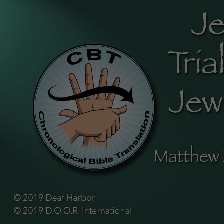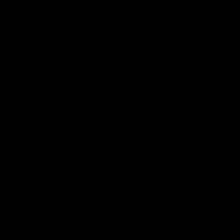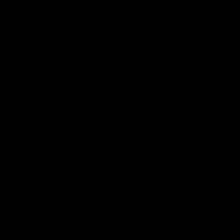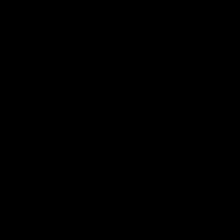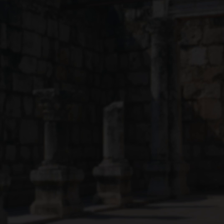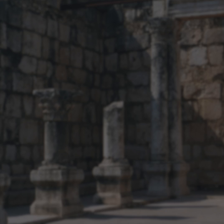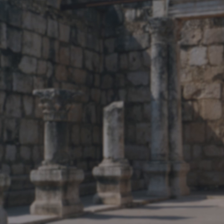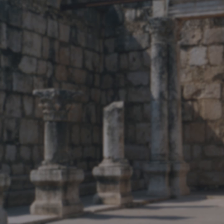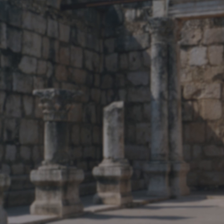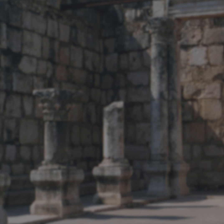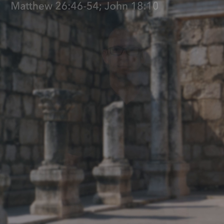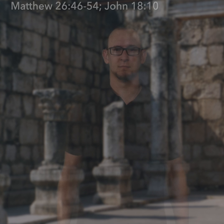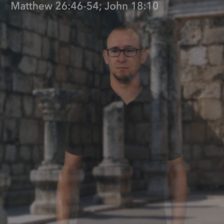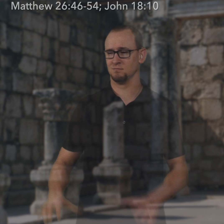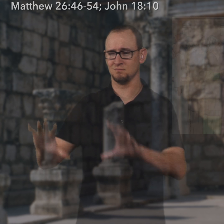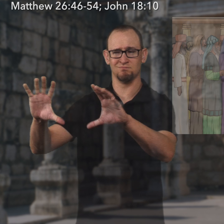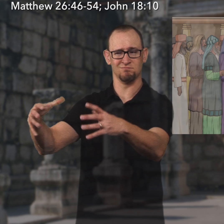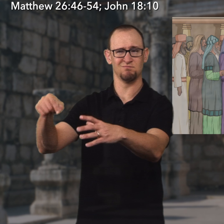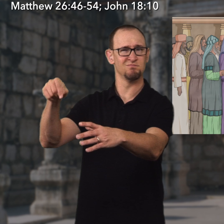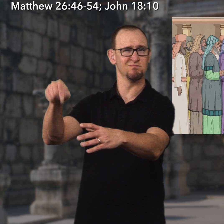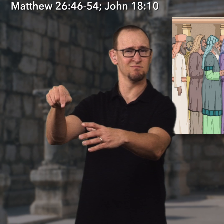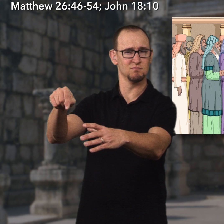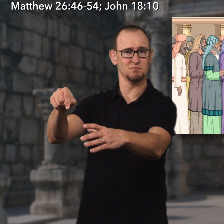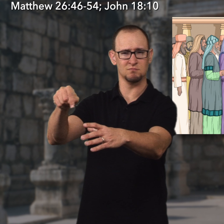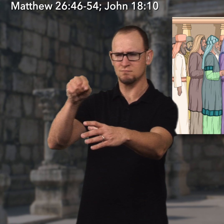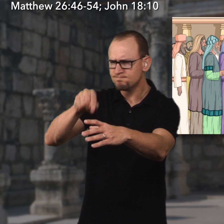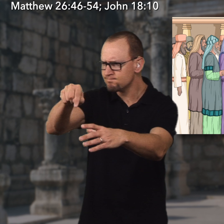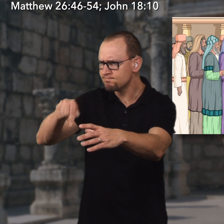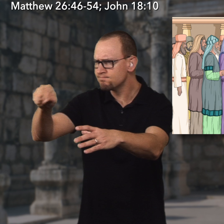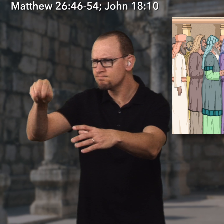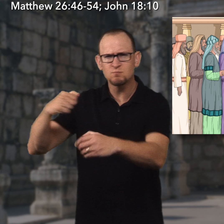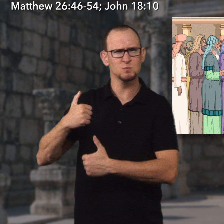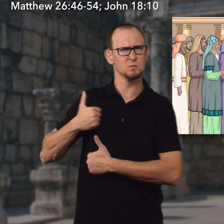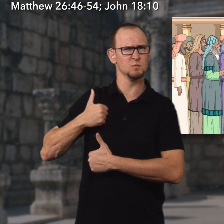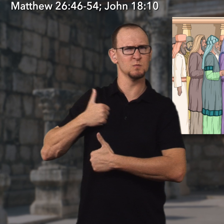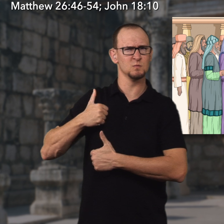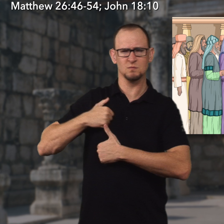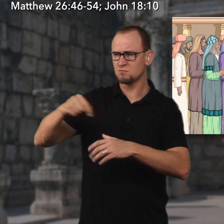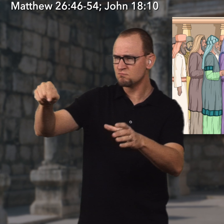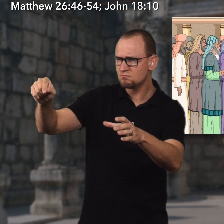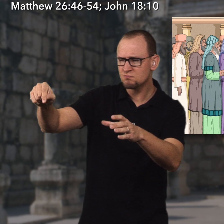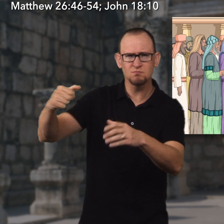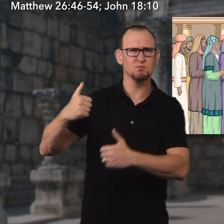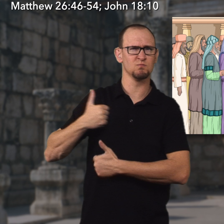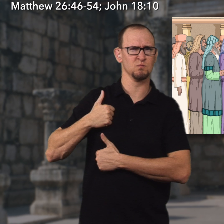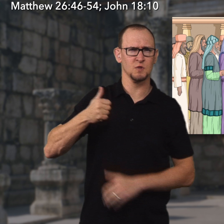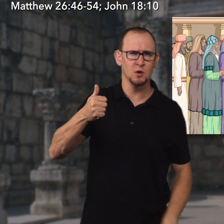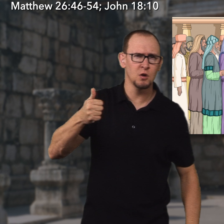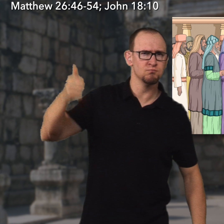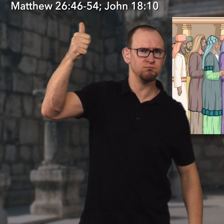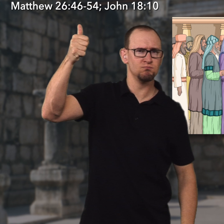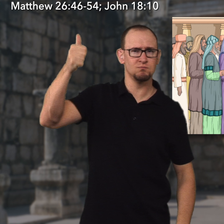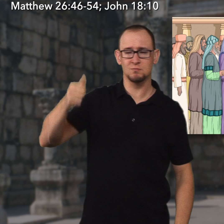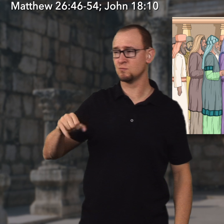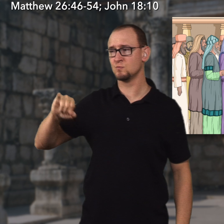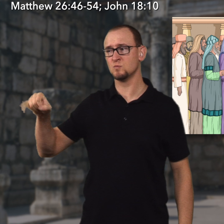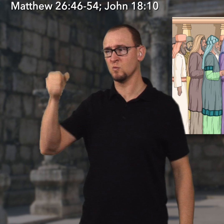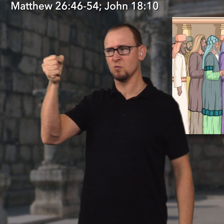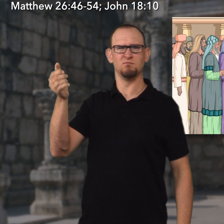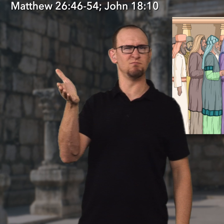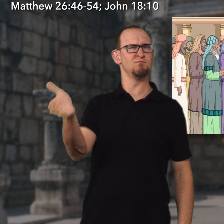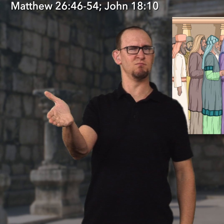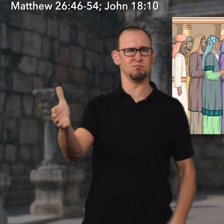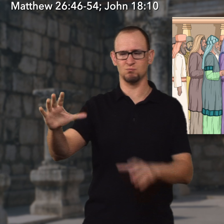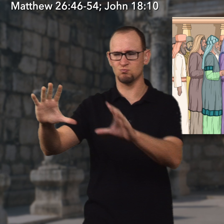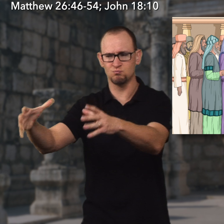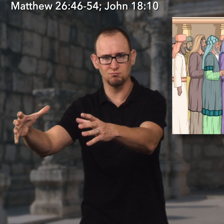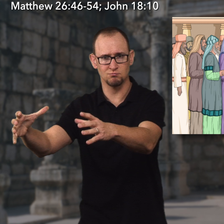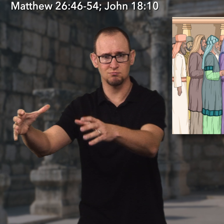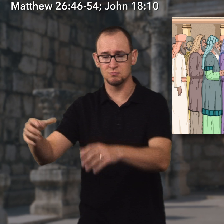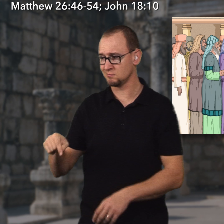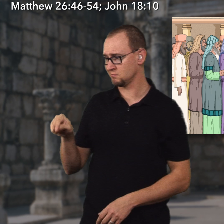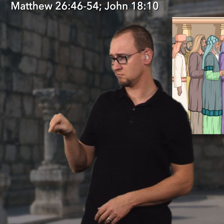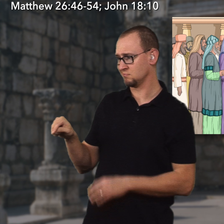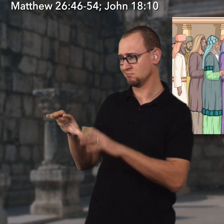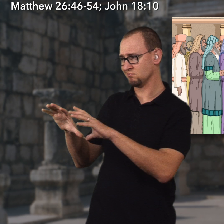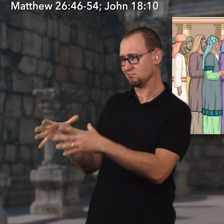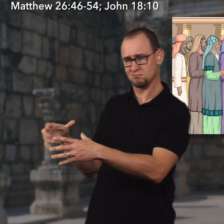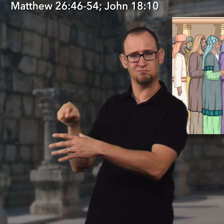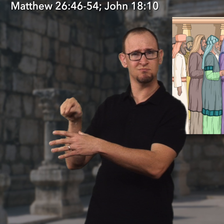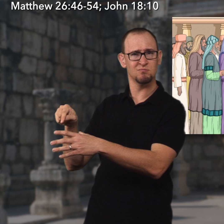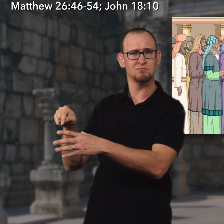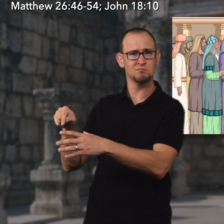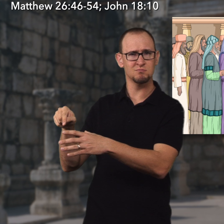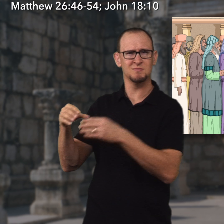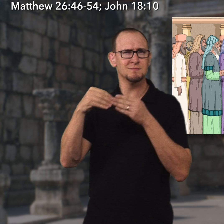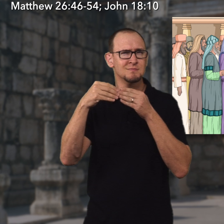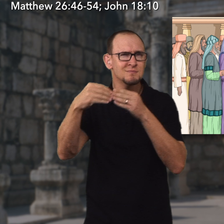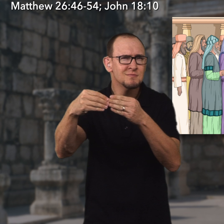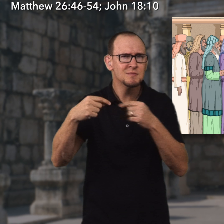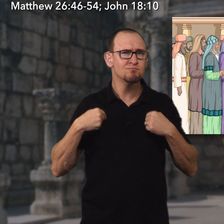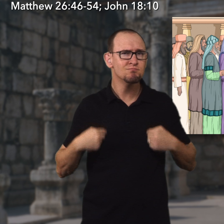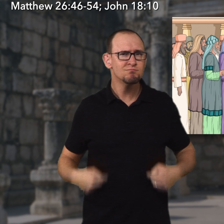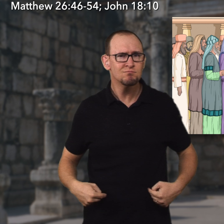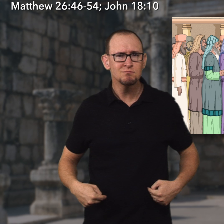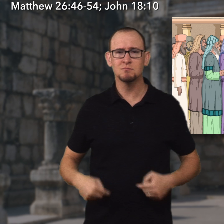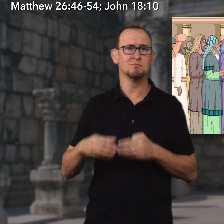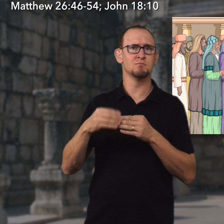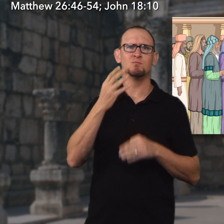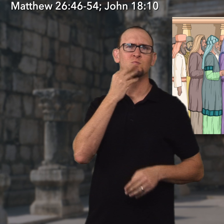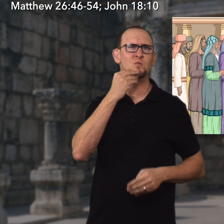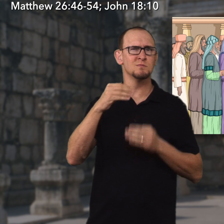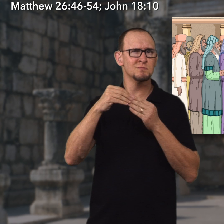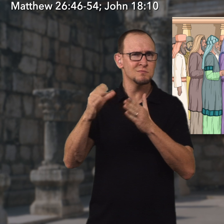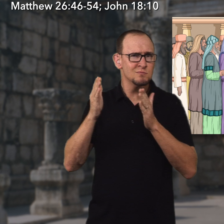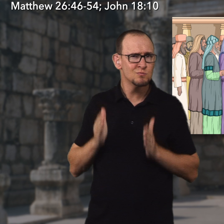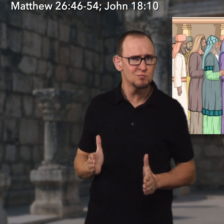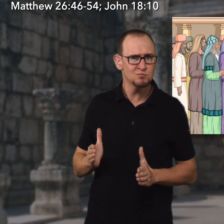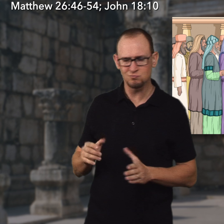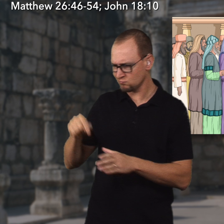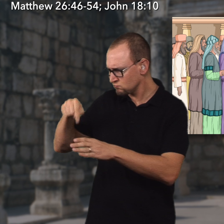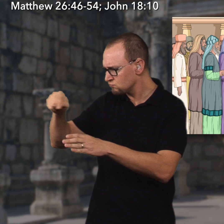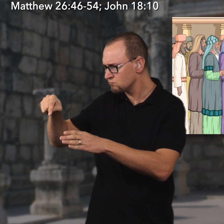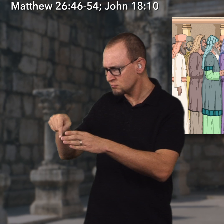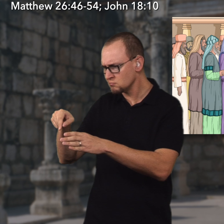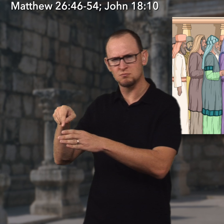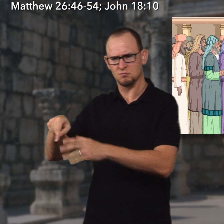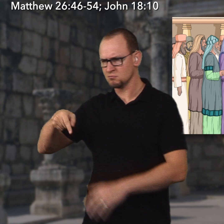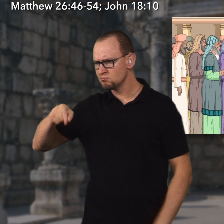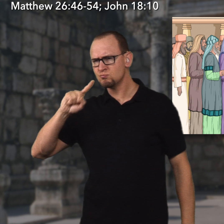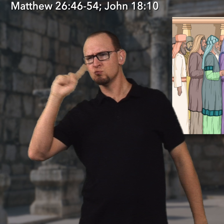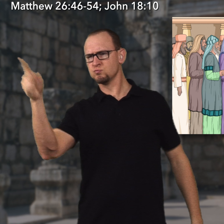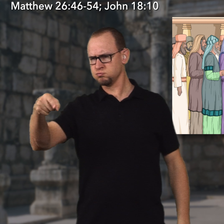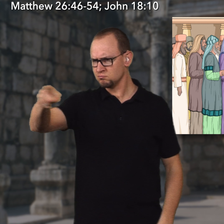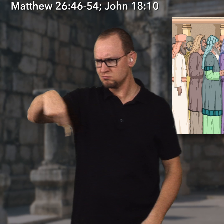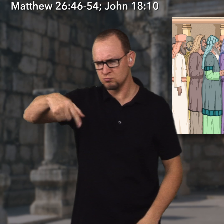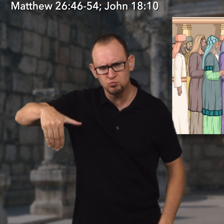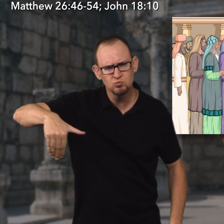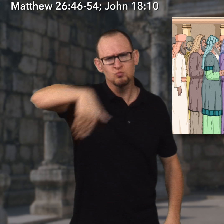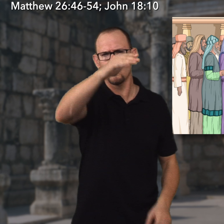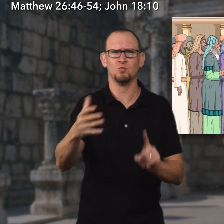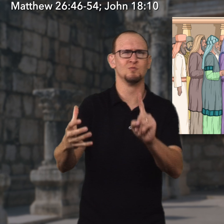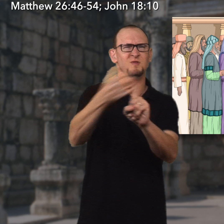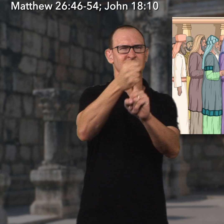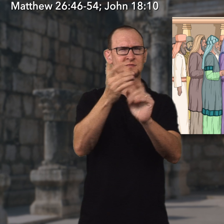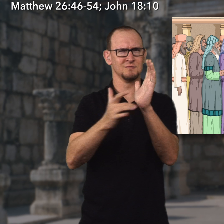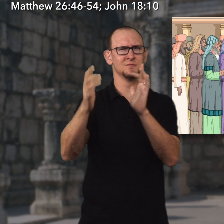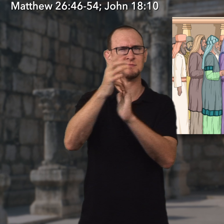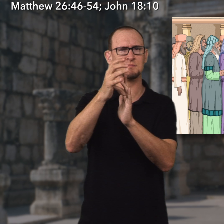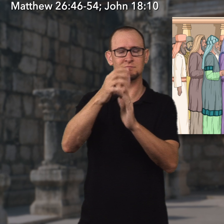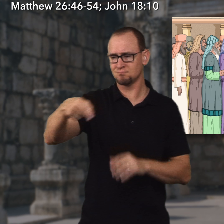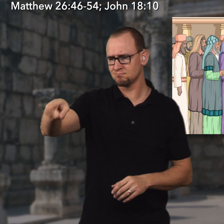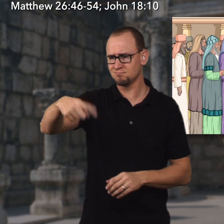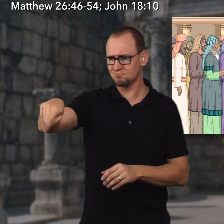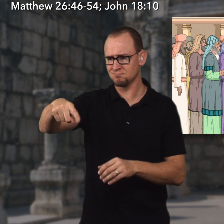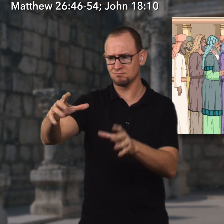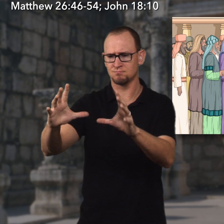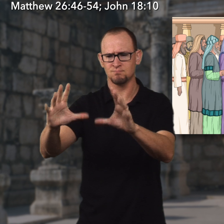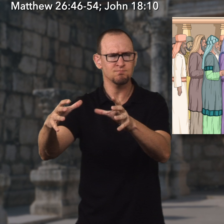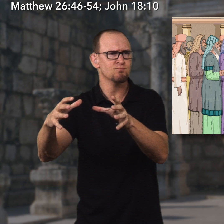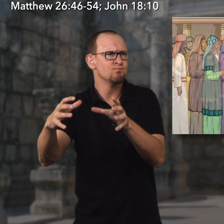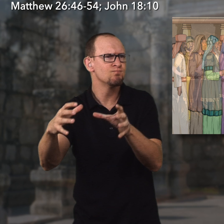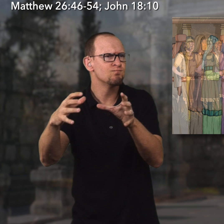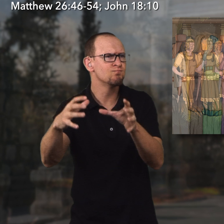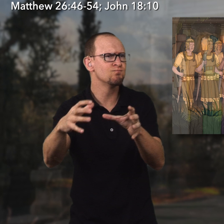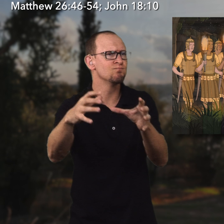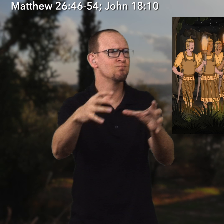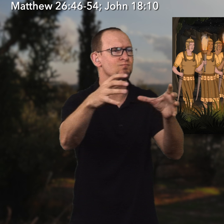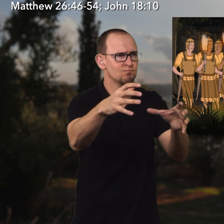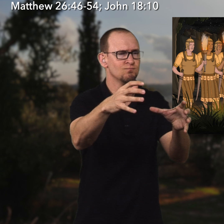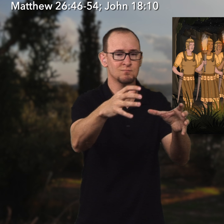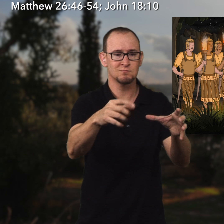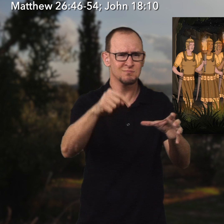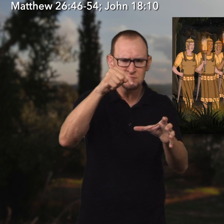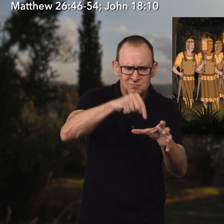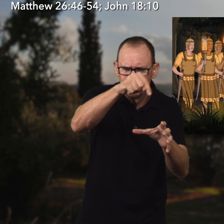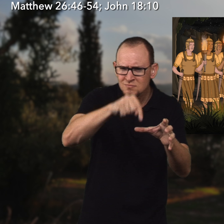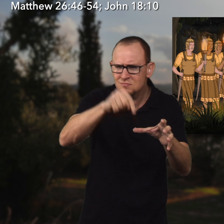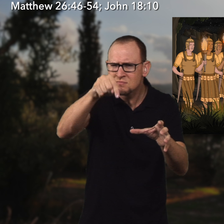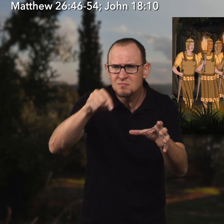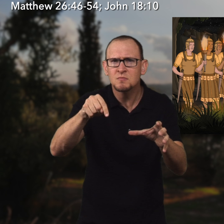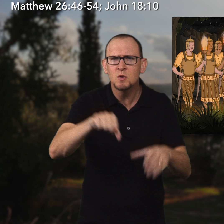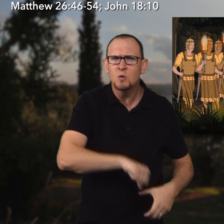Rise, let us go! See, My betrayer is approaching!”